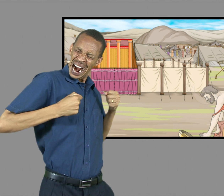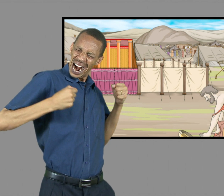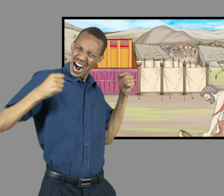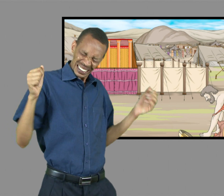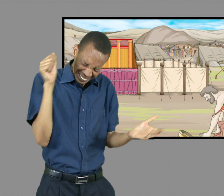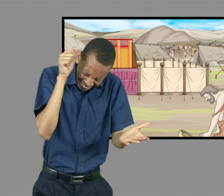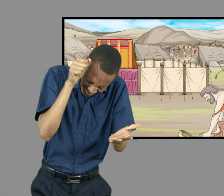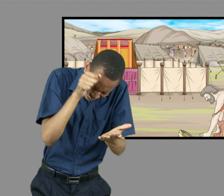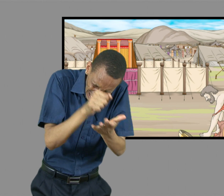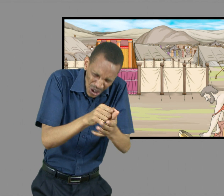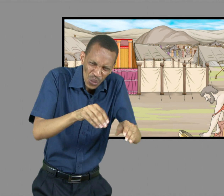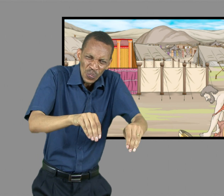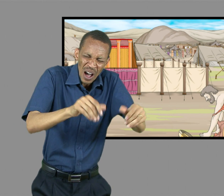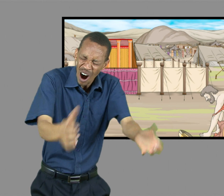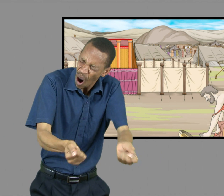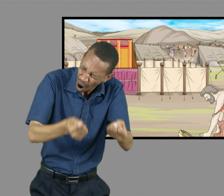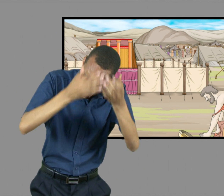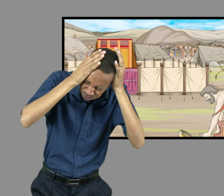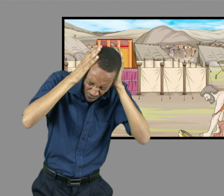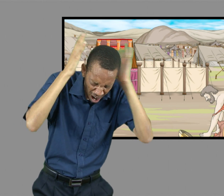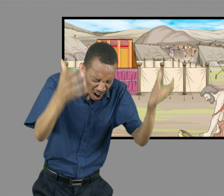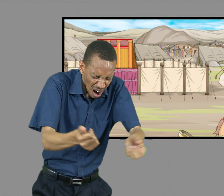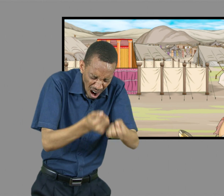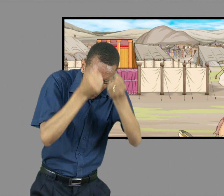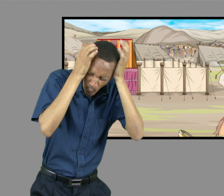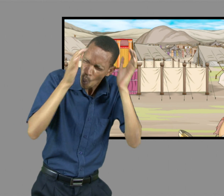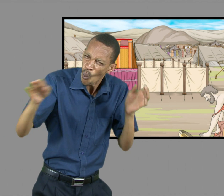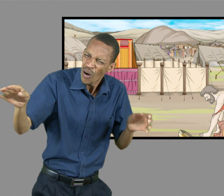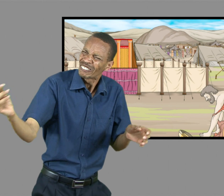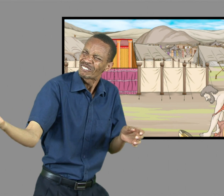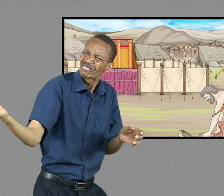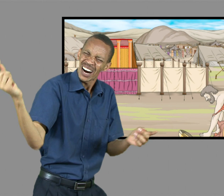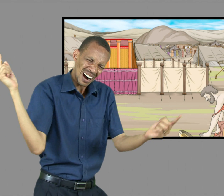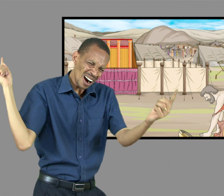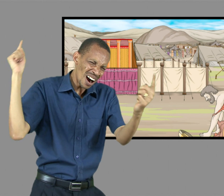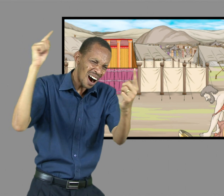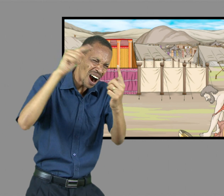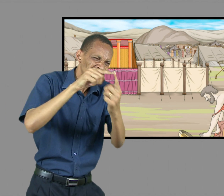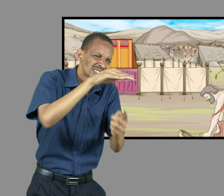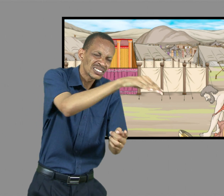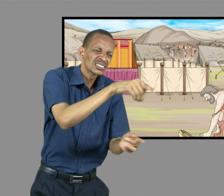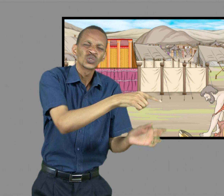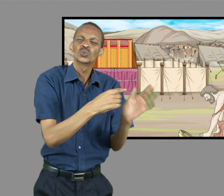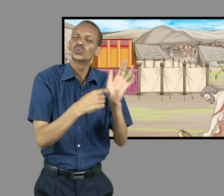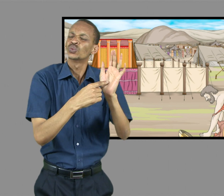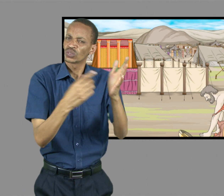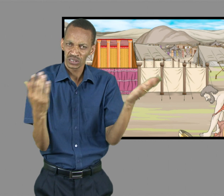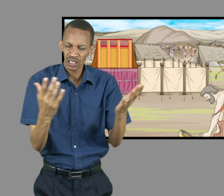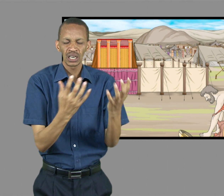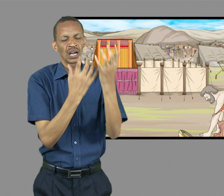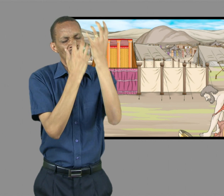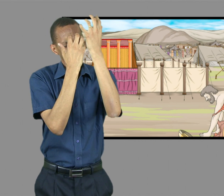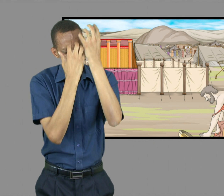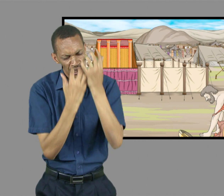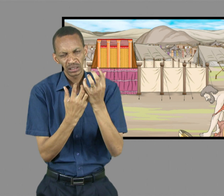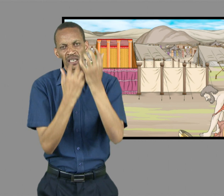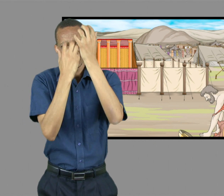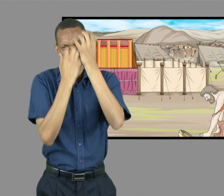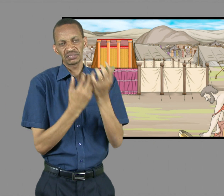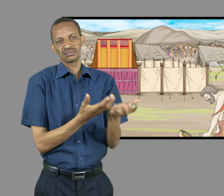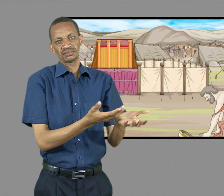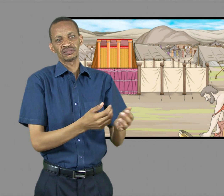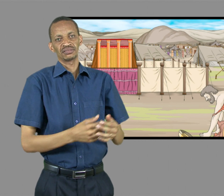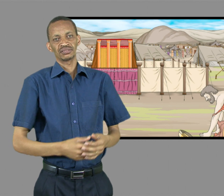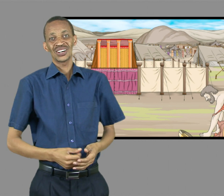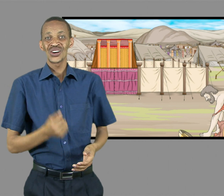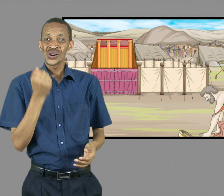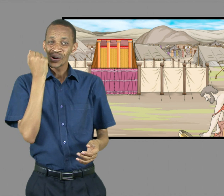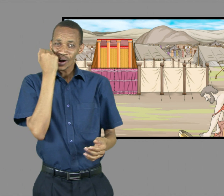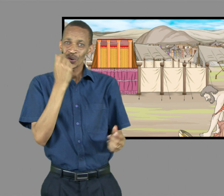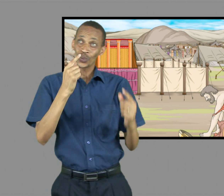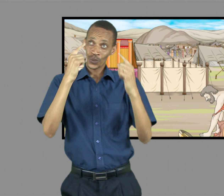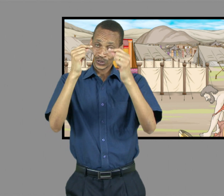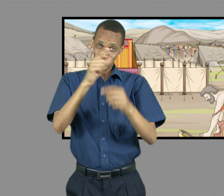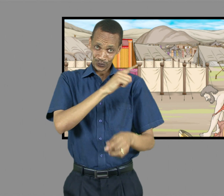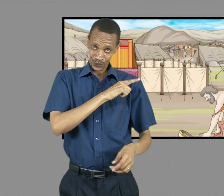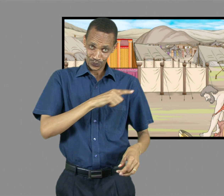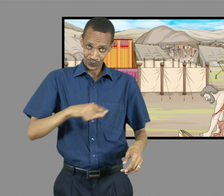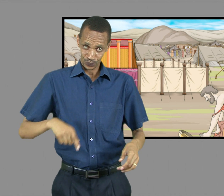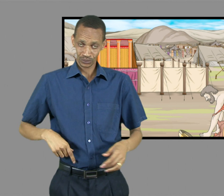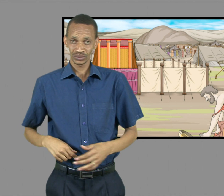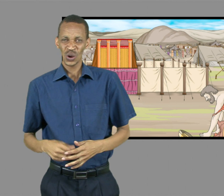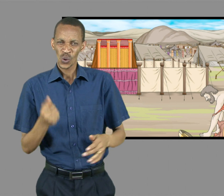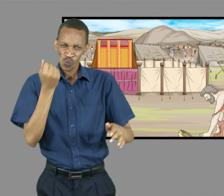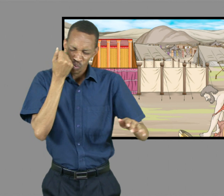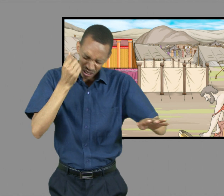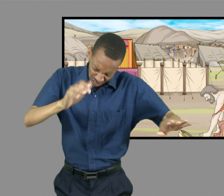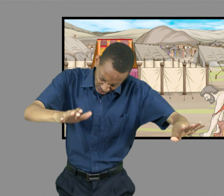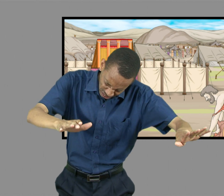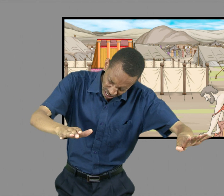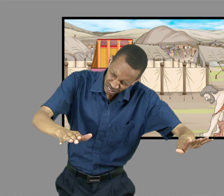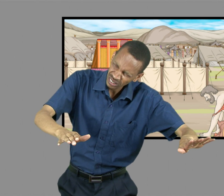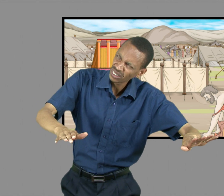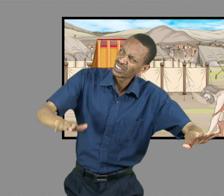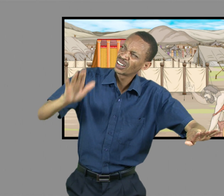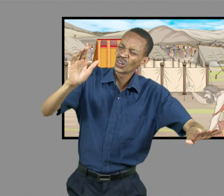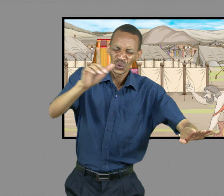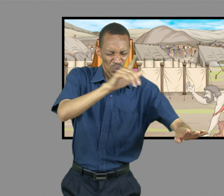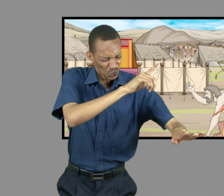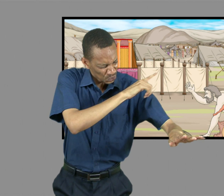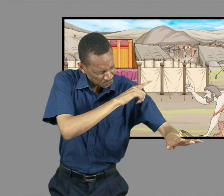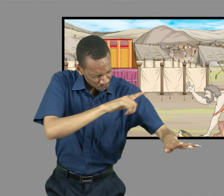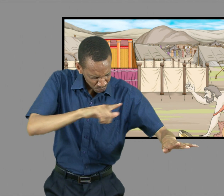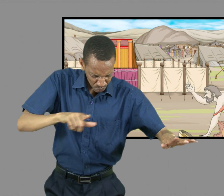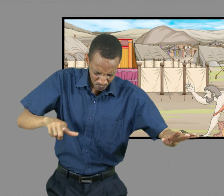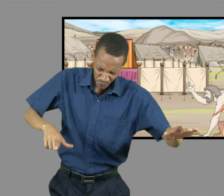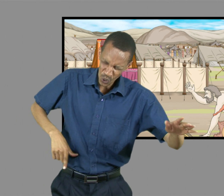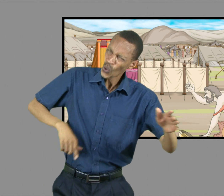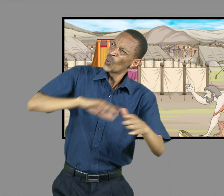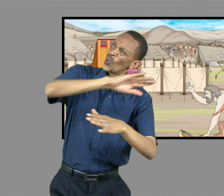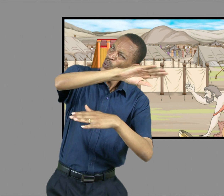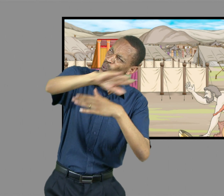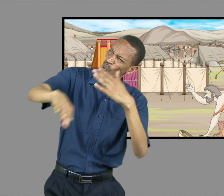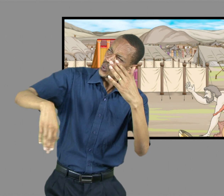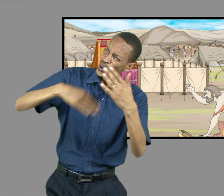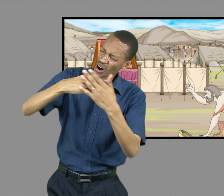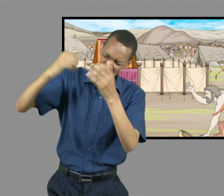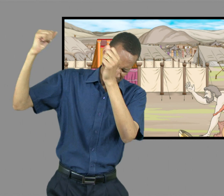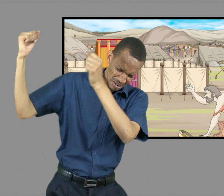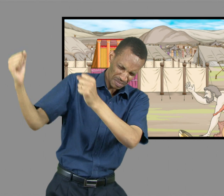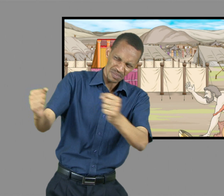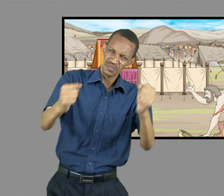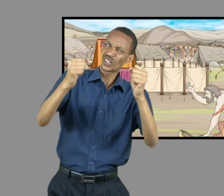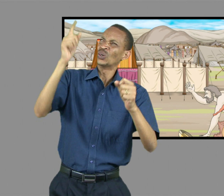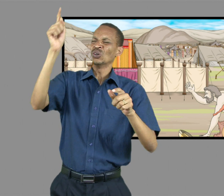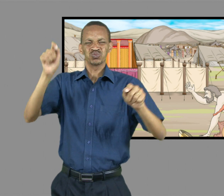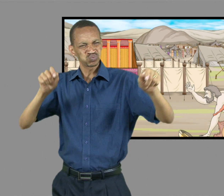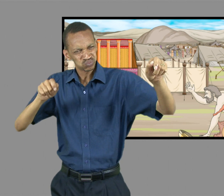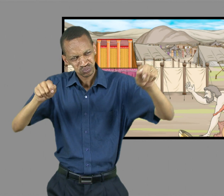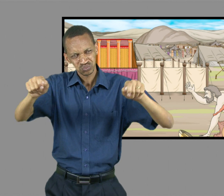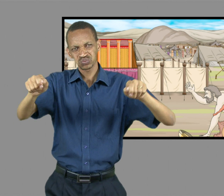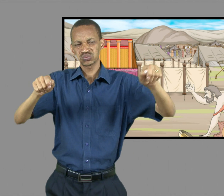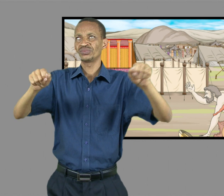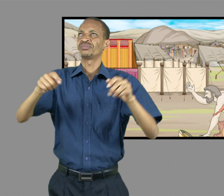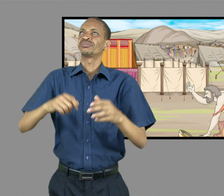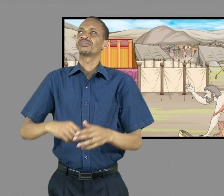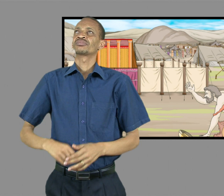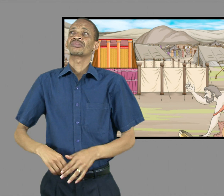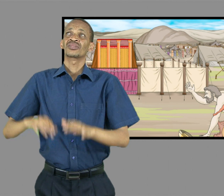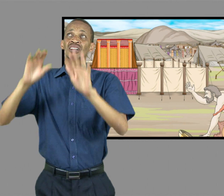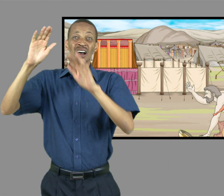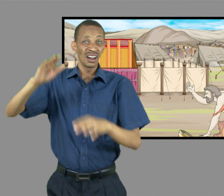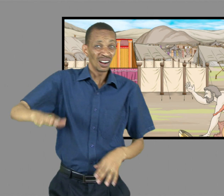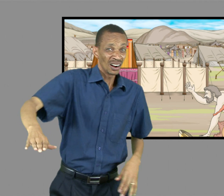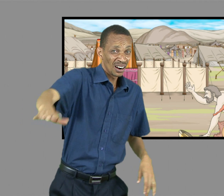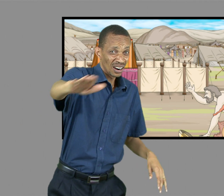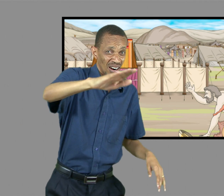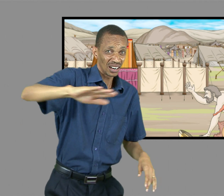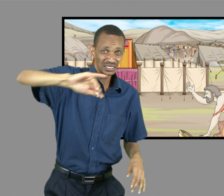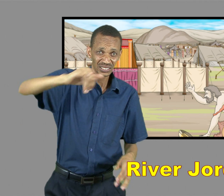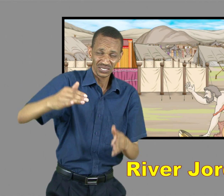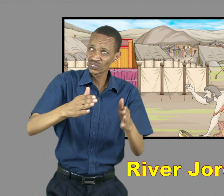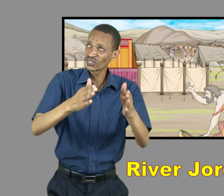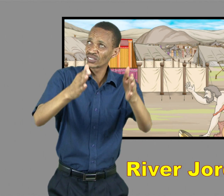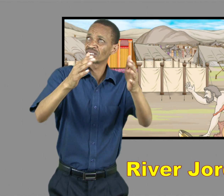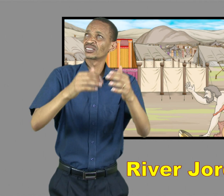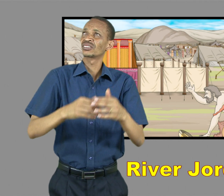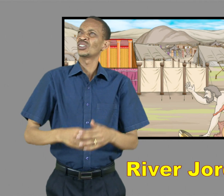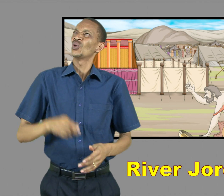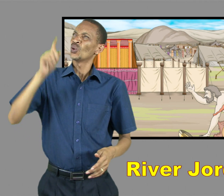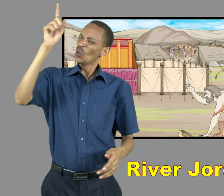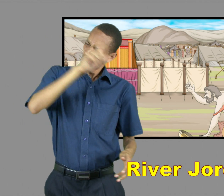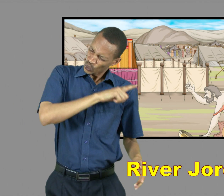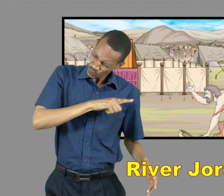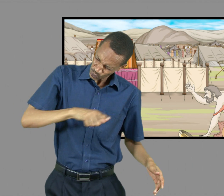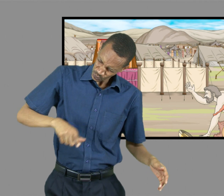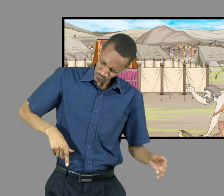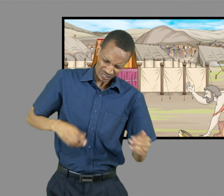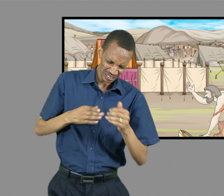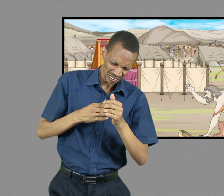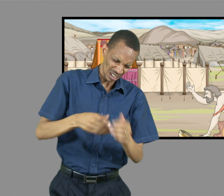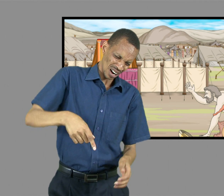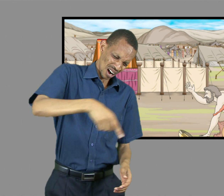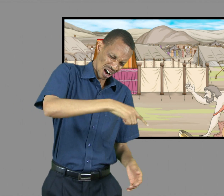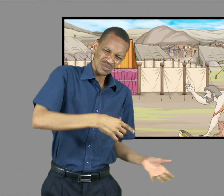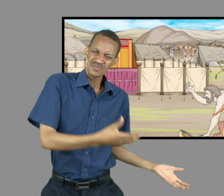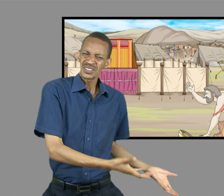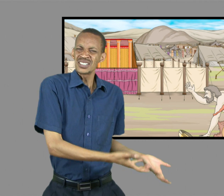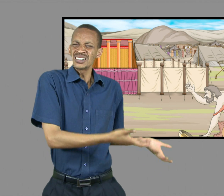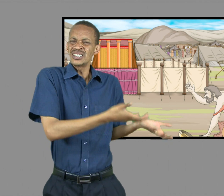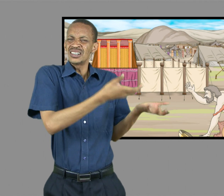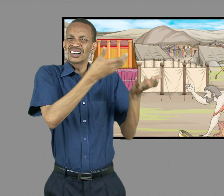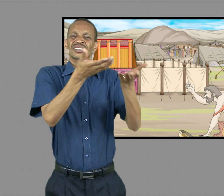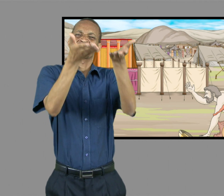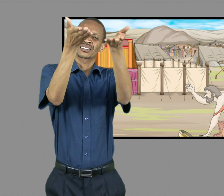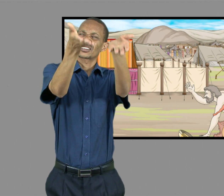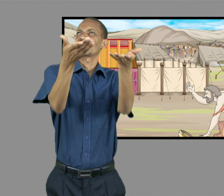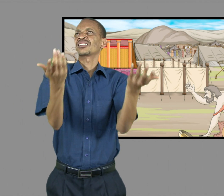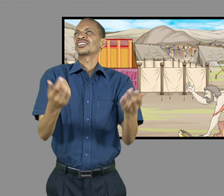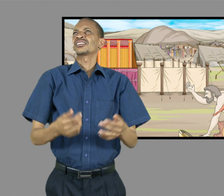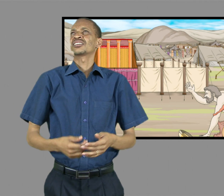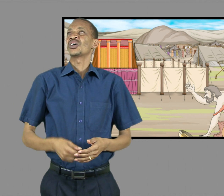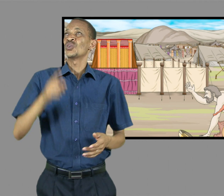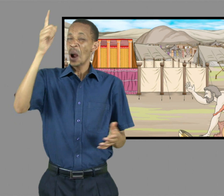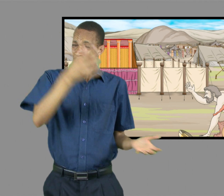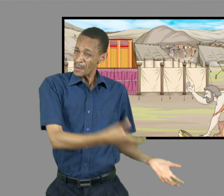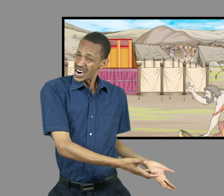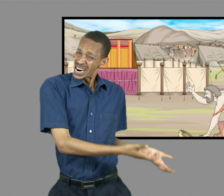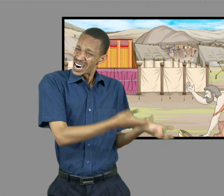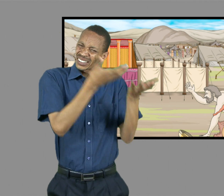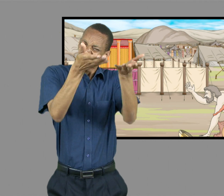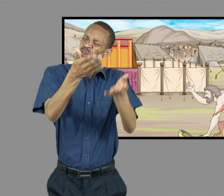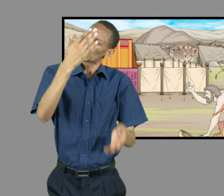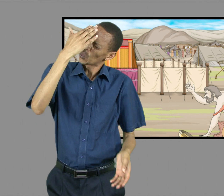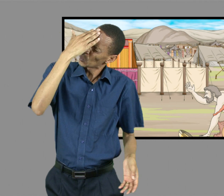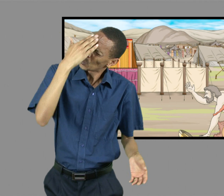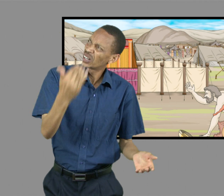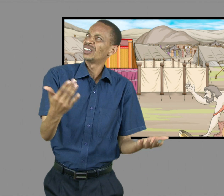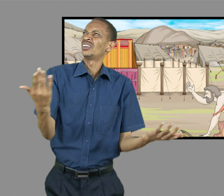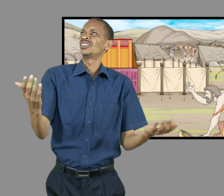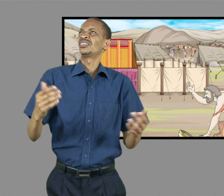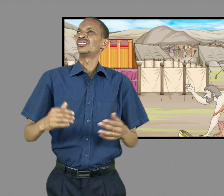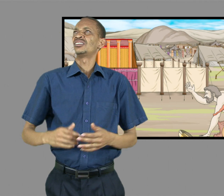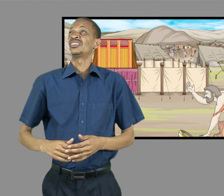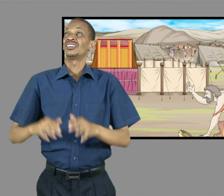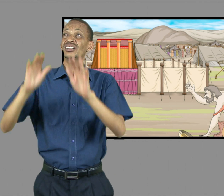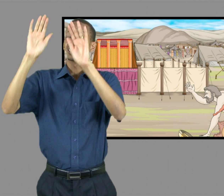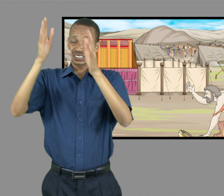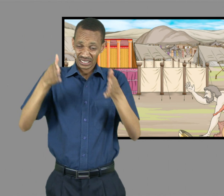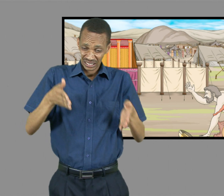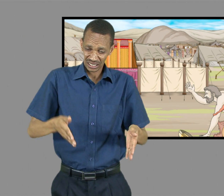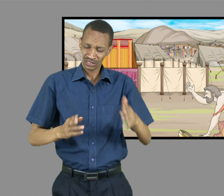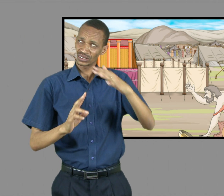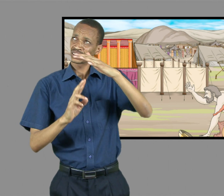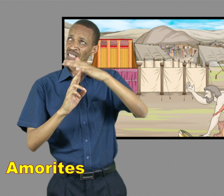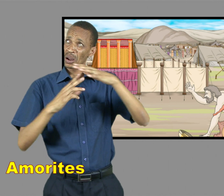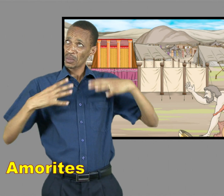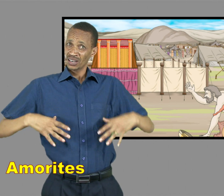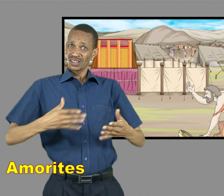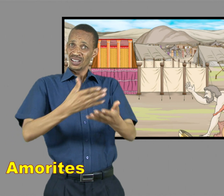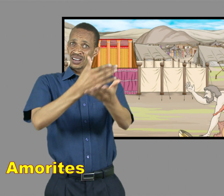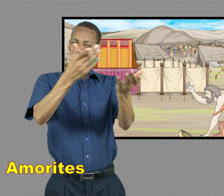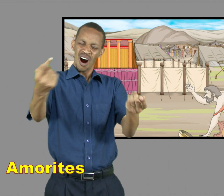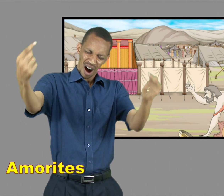“O, Lord GOD,” Joshua said, “why did You ever bring this people across the Jordan to deliver us into the hand of the Amorites to be destroyed?